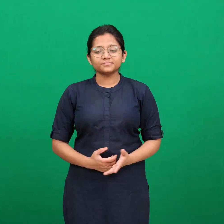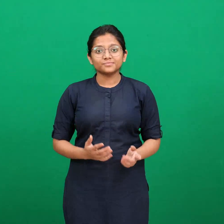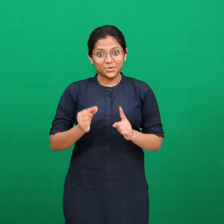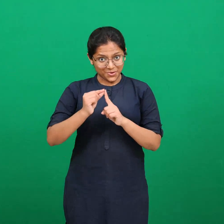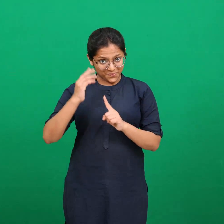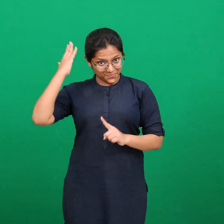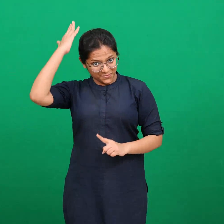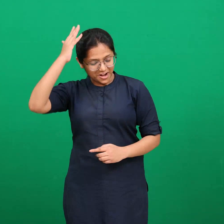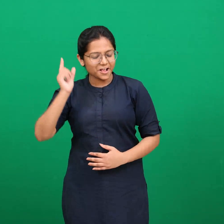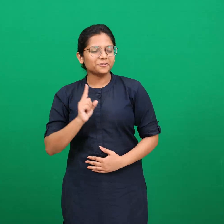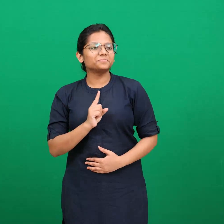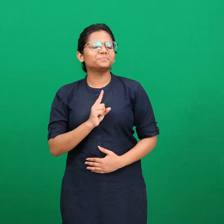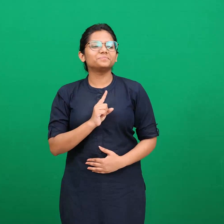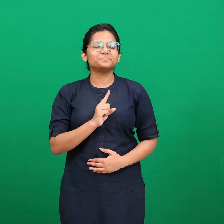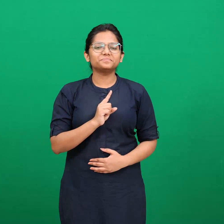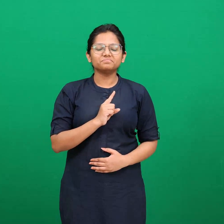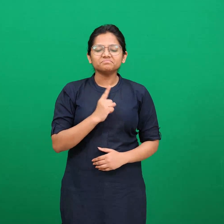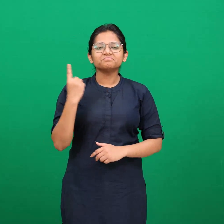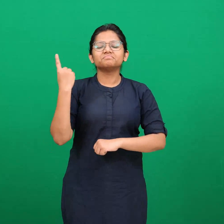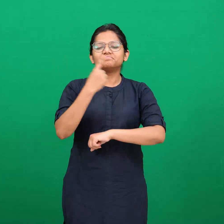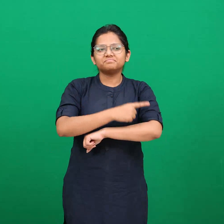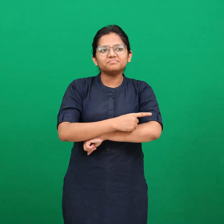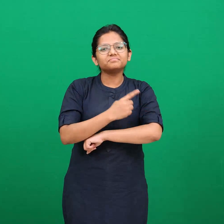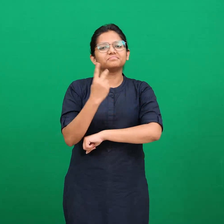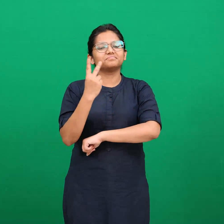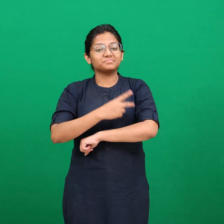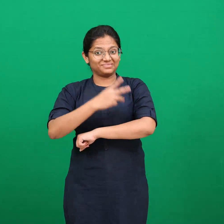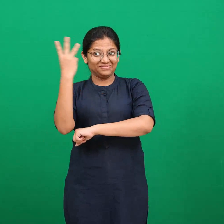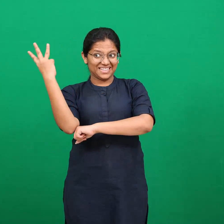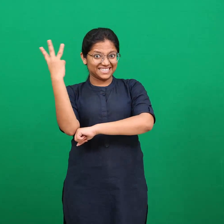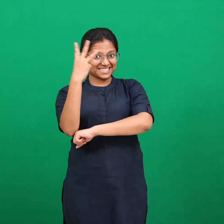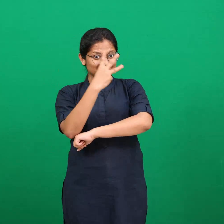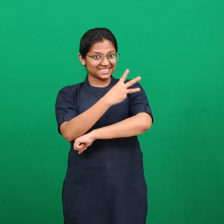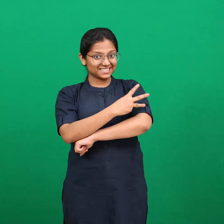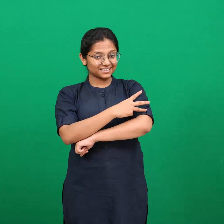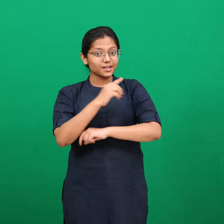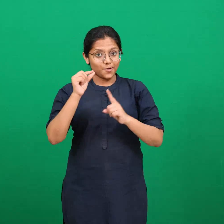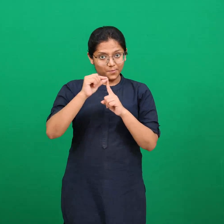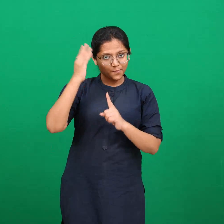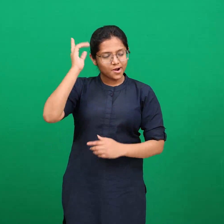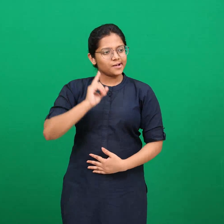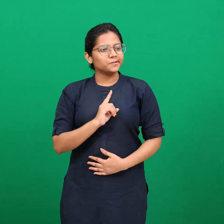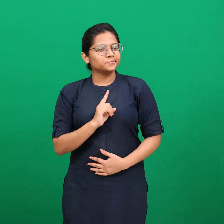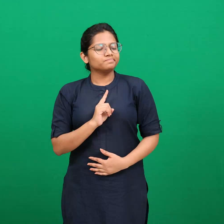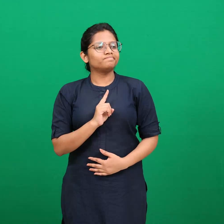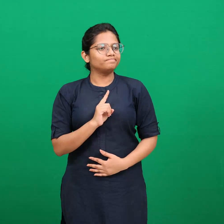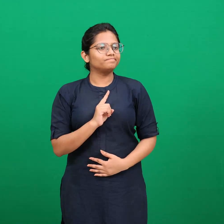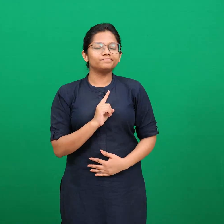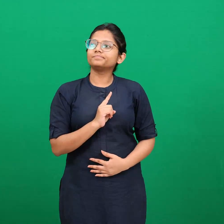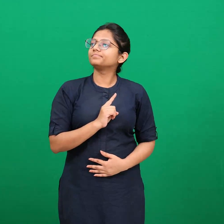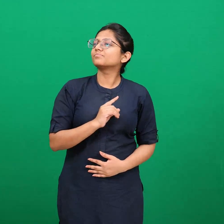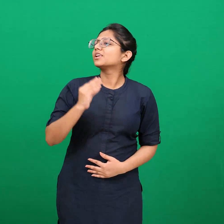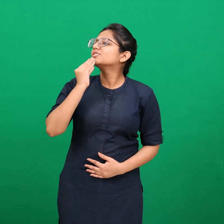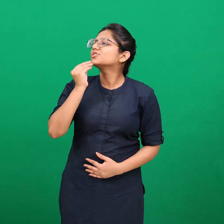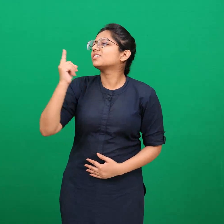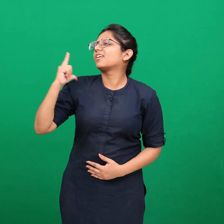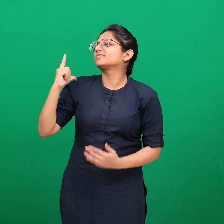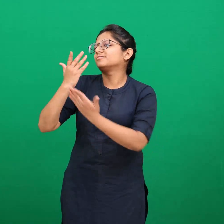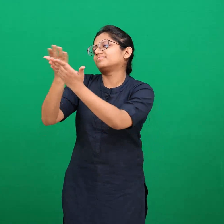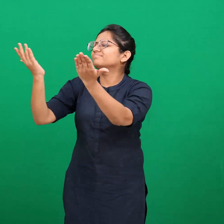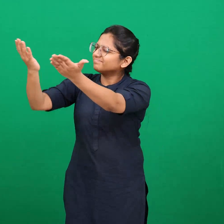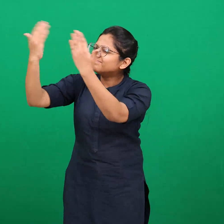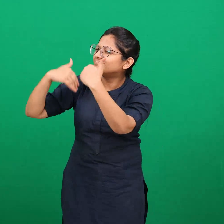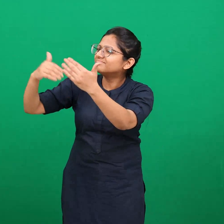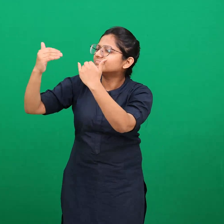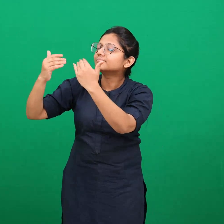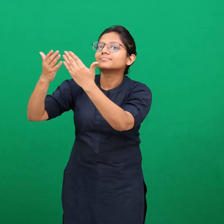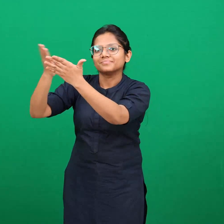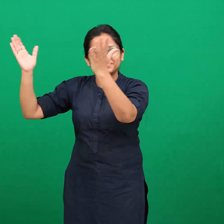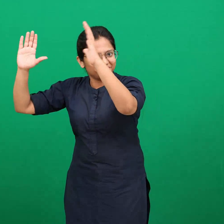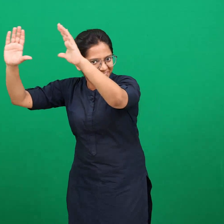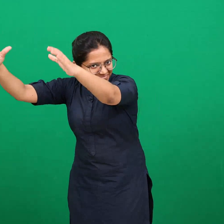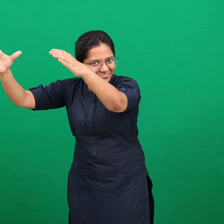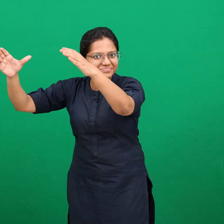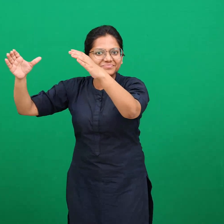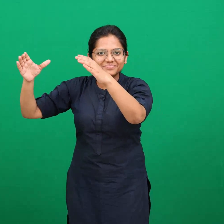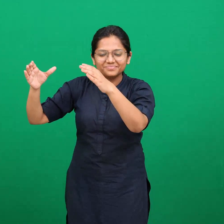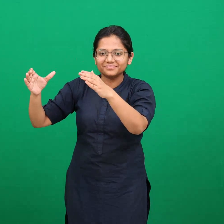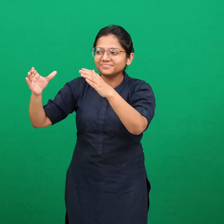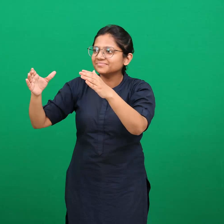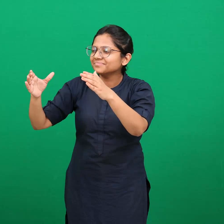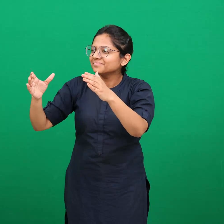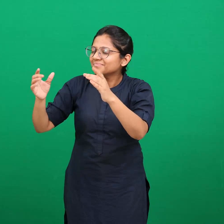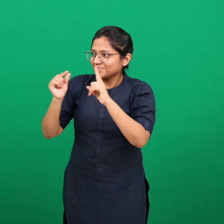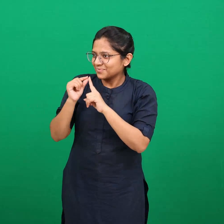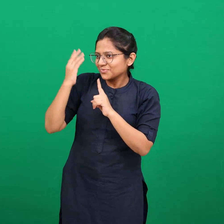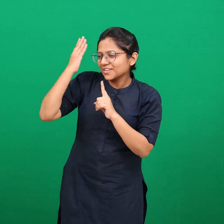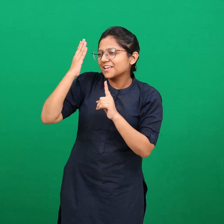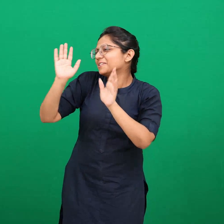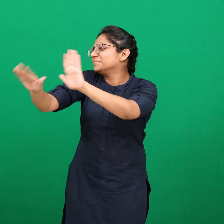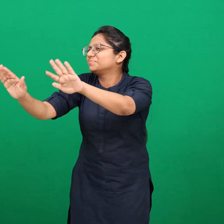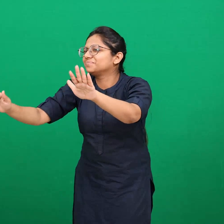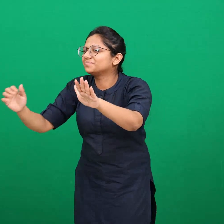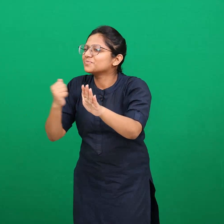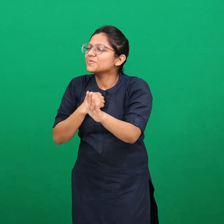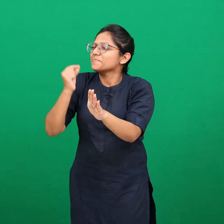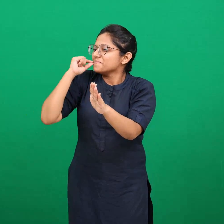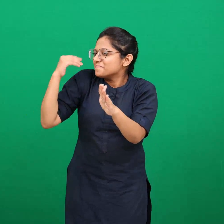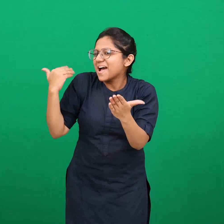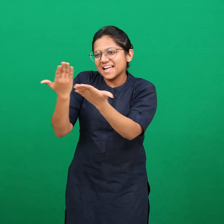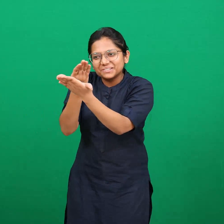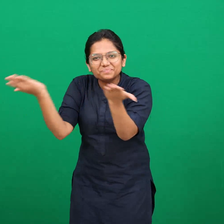After three days, he called together the leaders of the Jews.